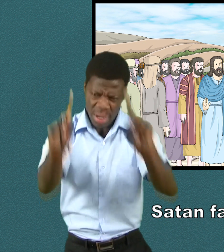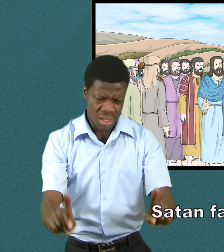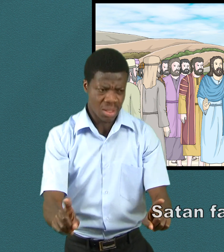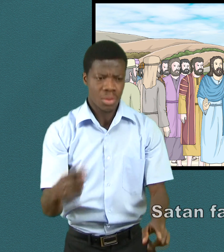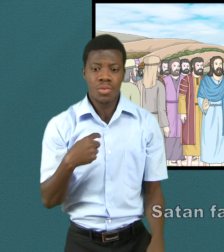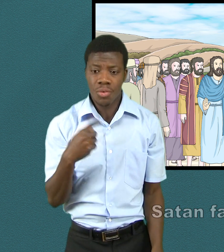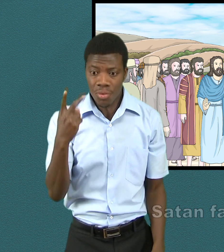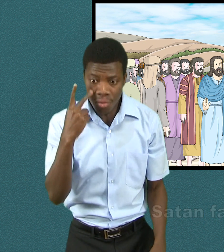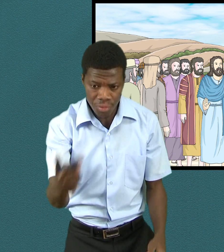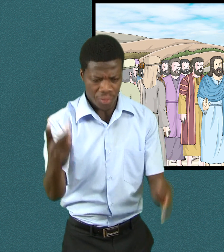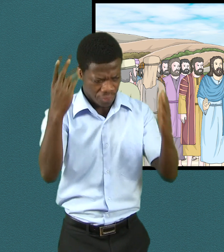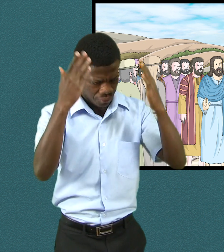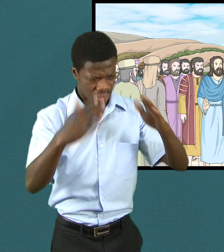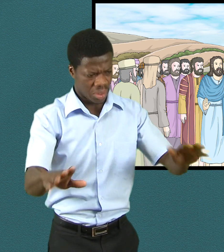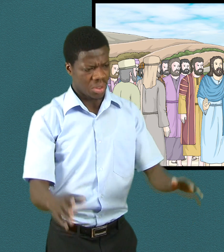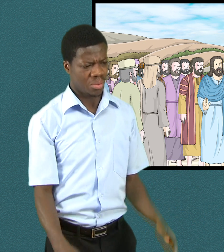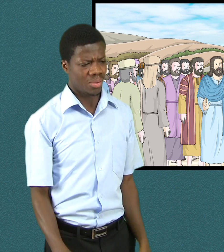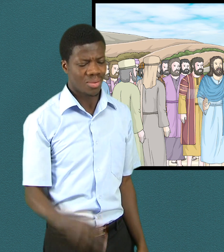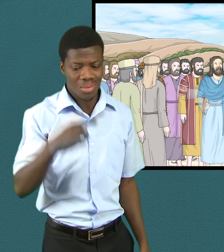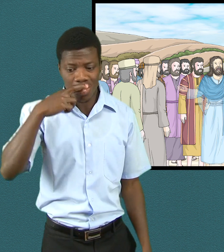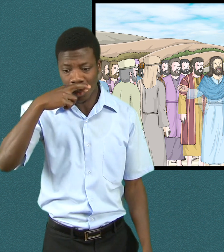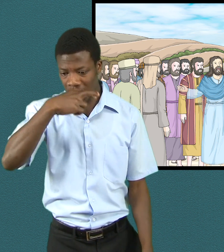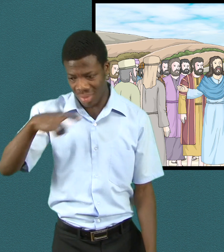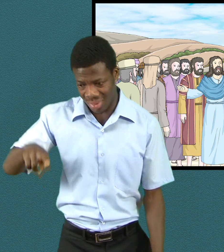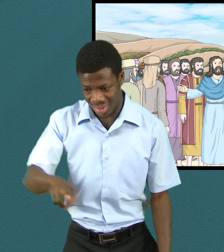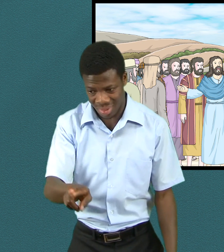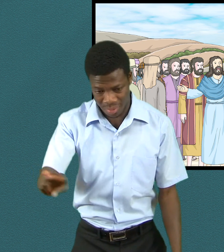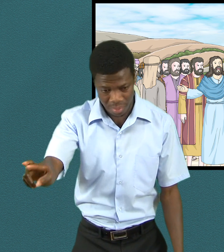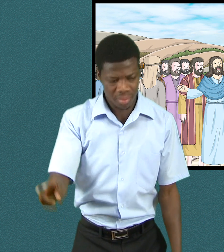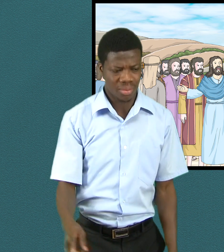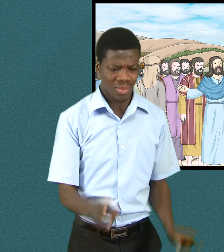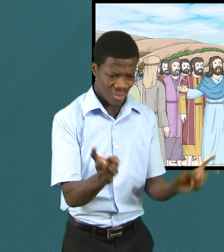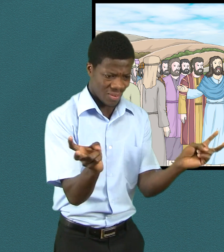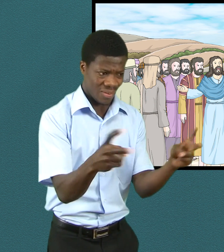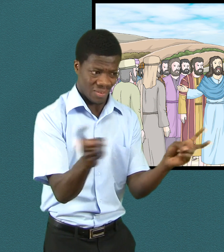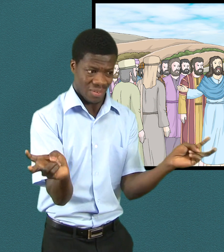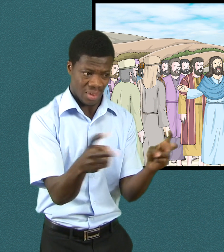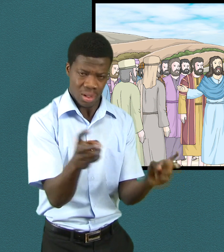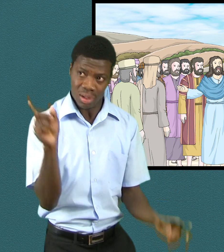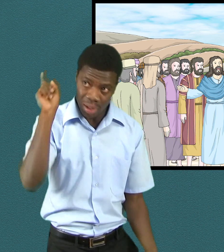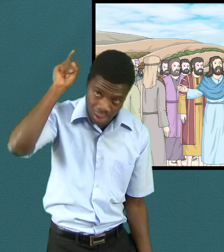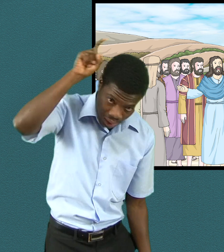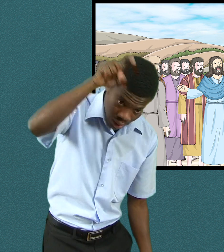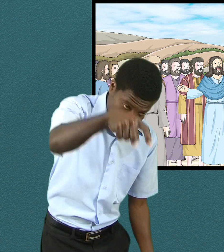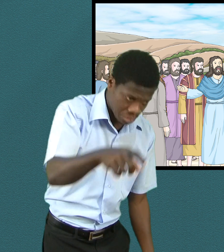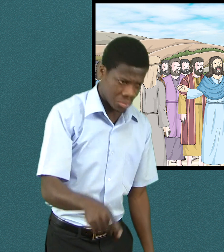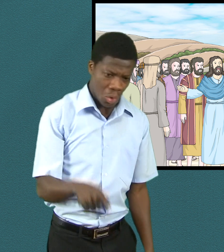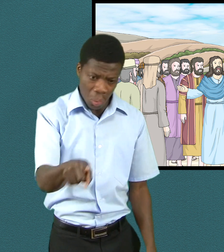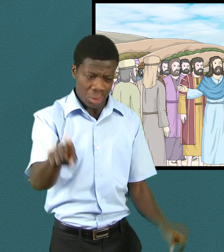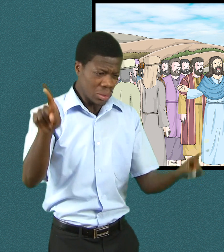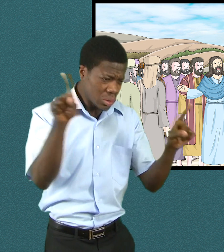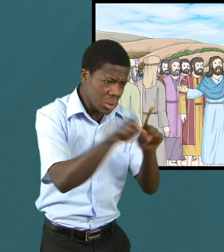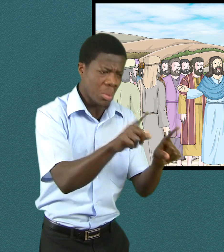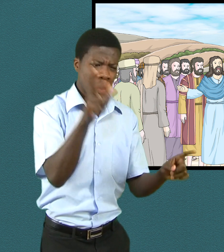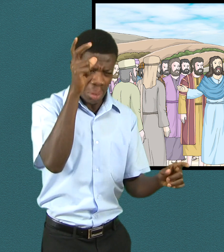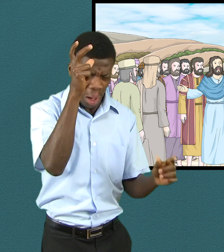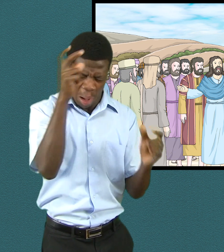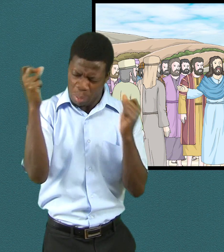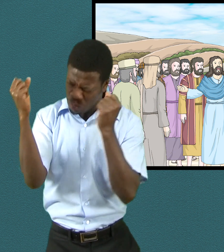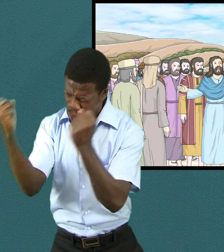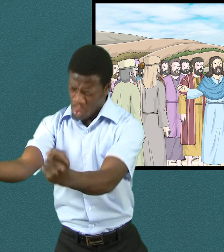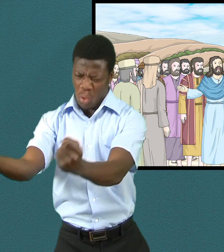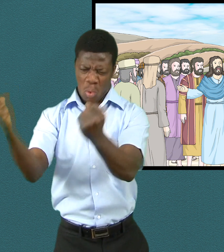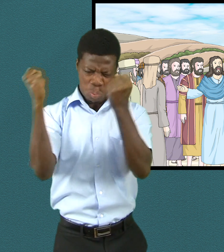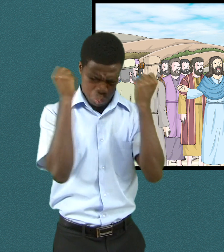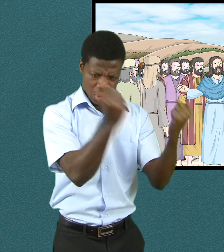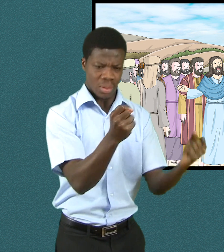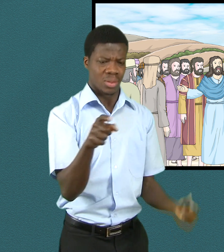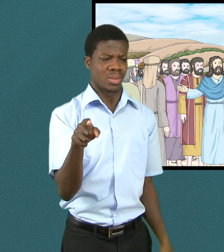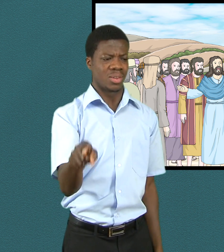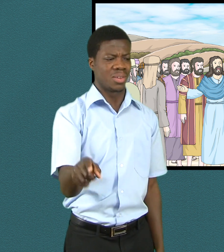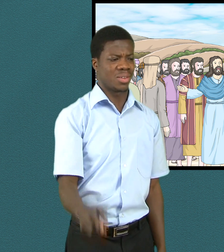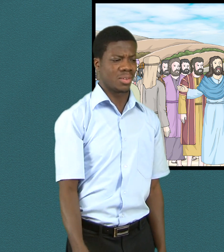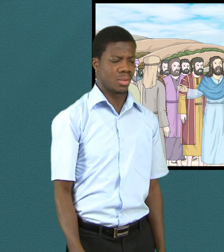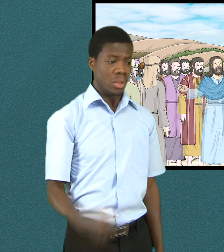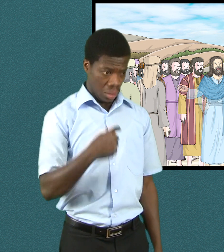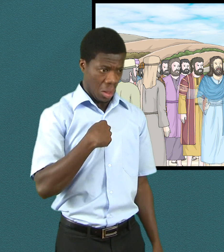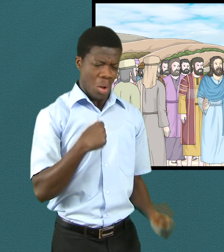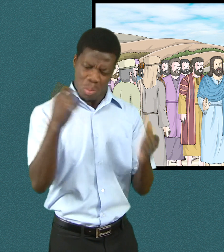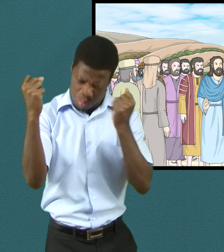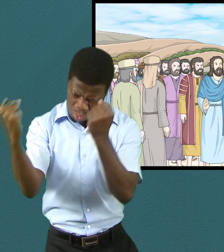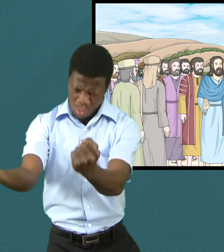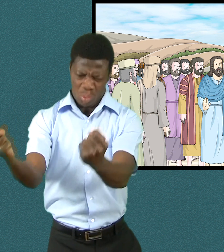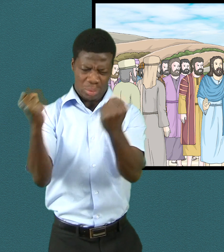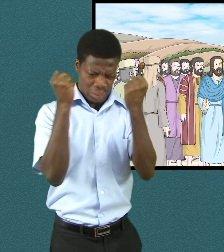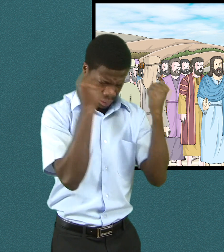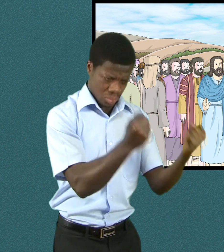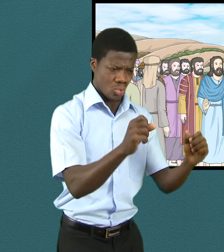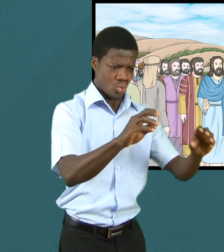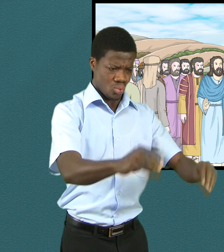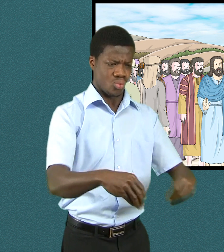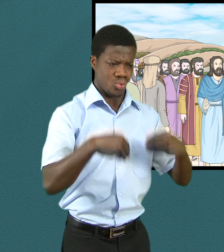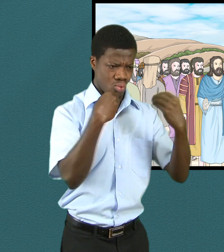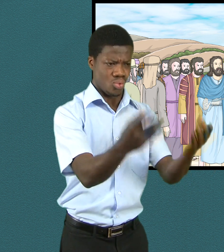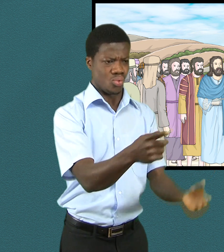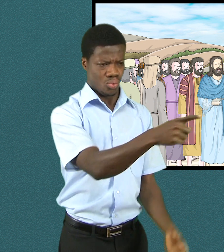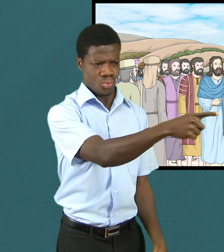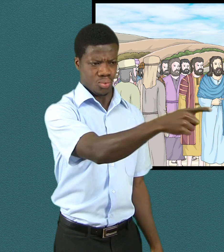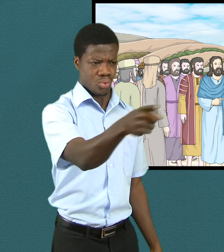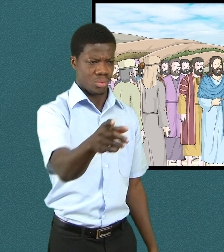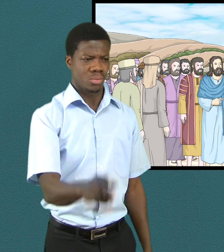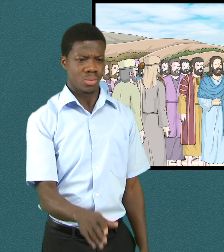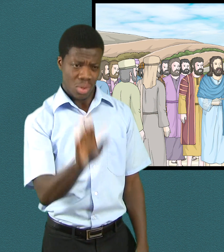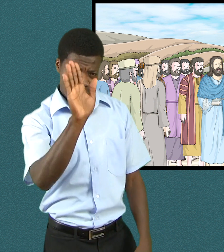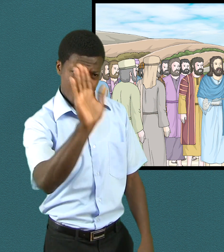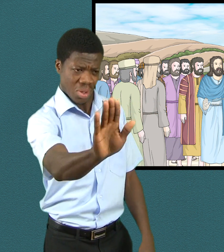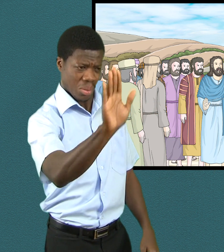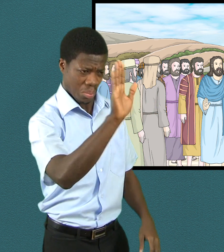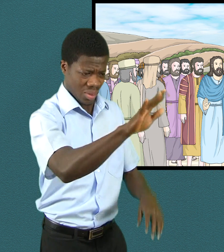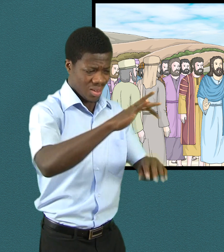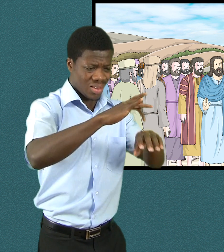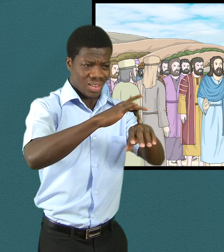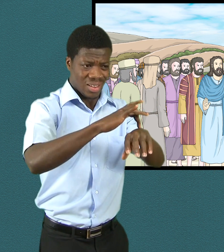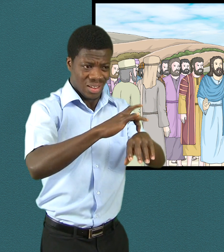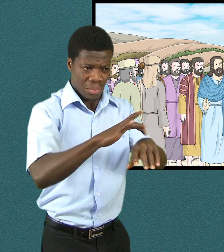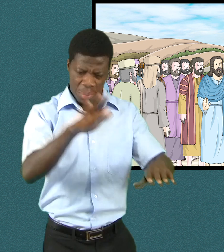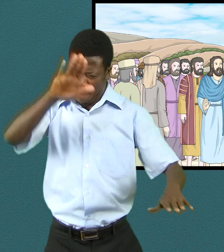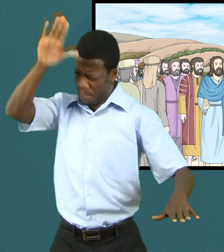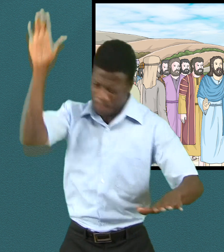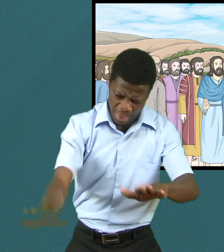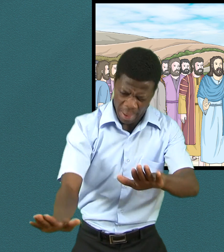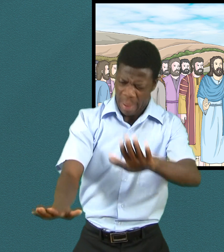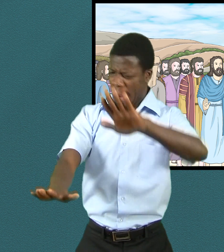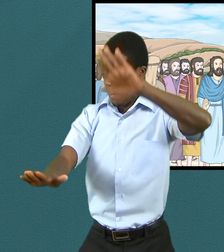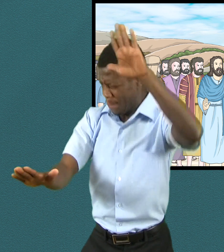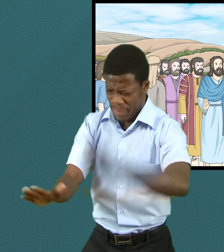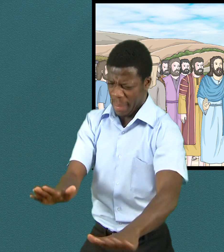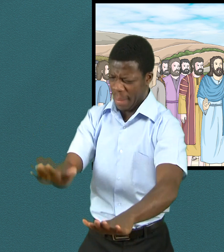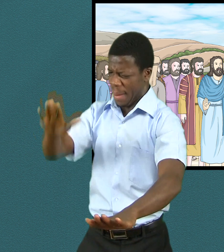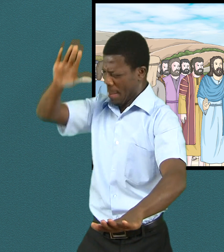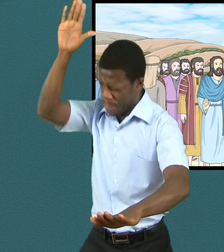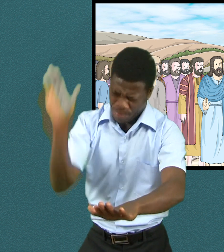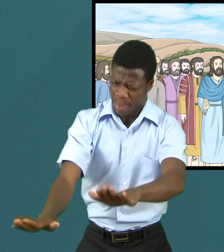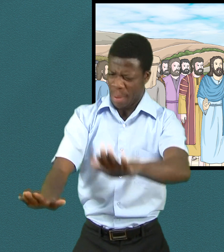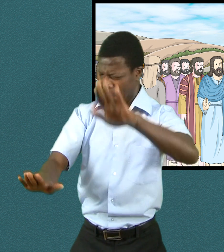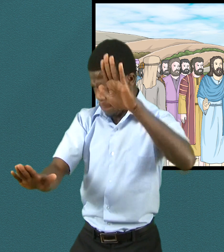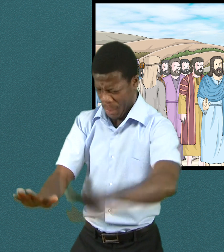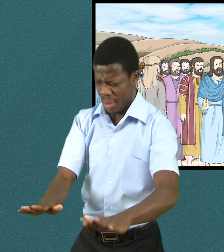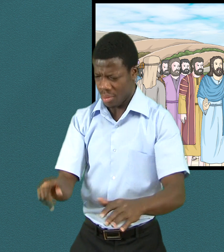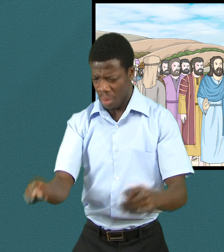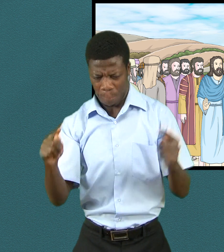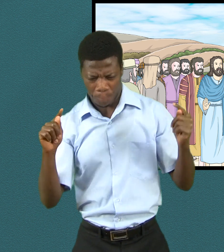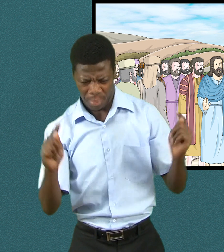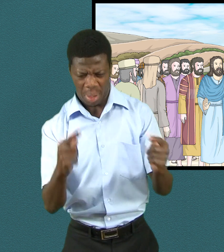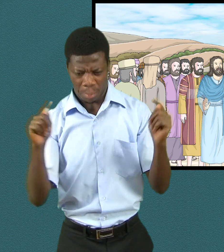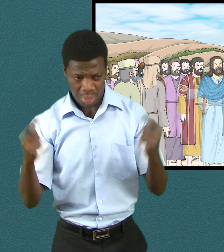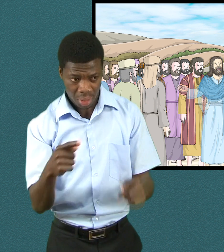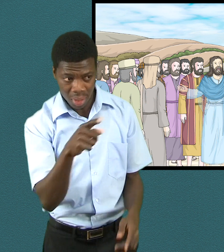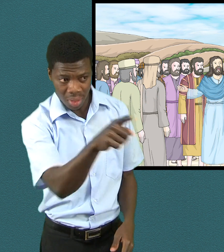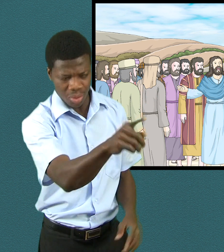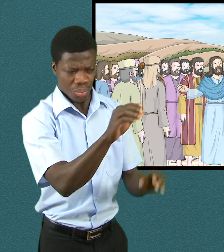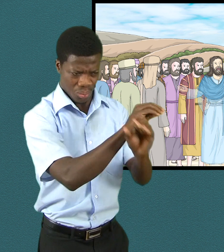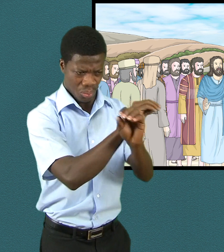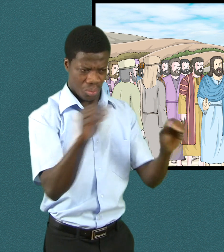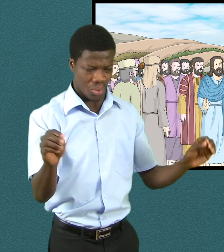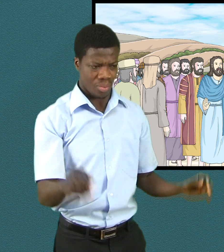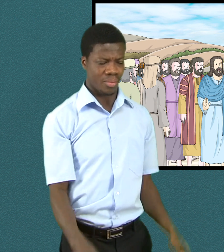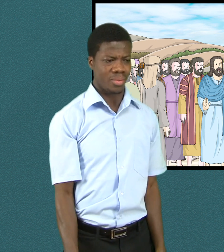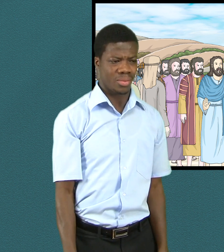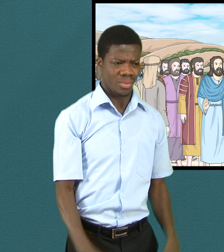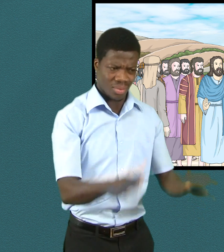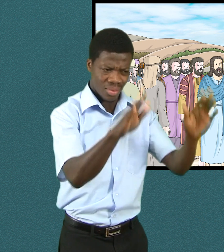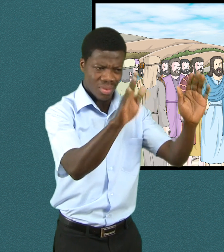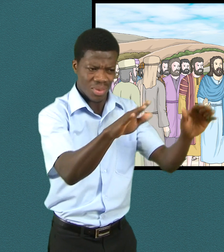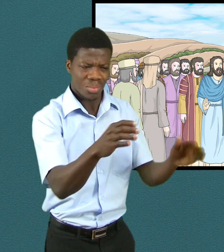Behold, I have given you authority to tread on snakes and scorpions, and over all the power of the enemy.